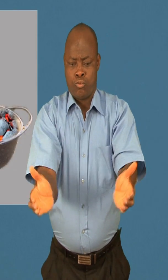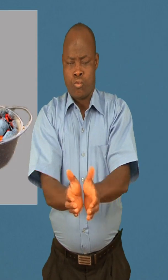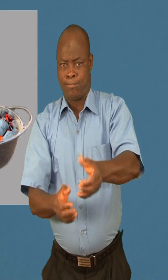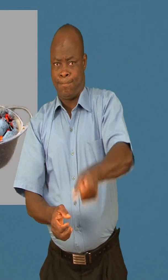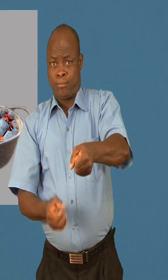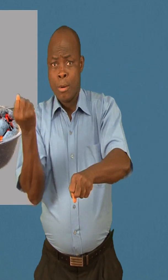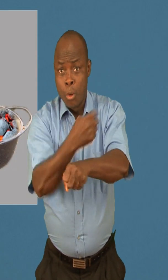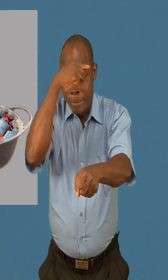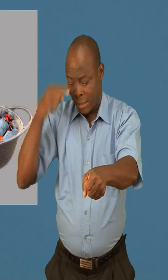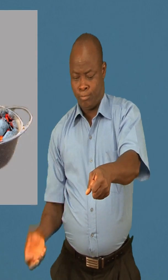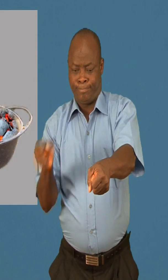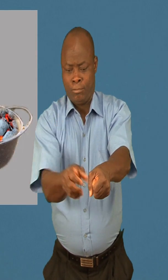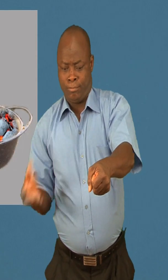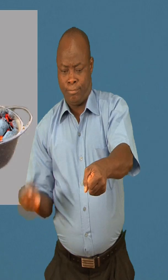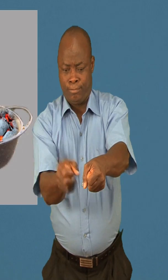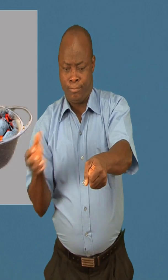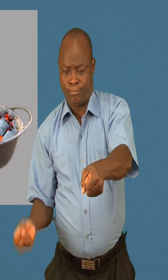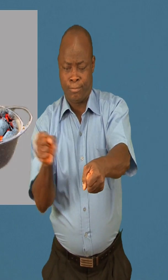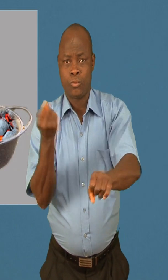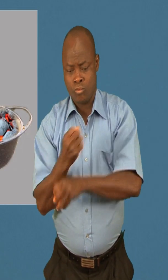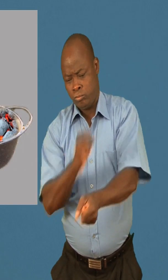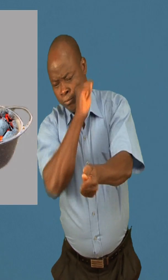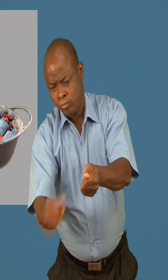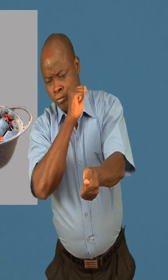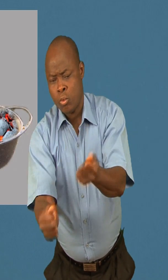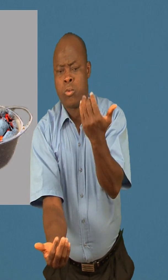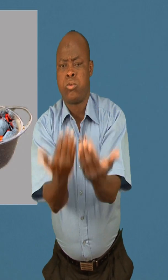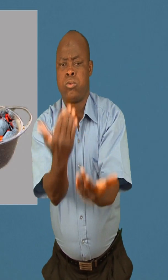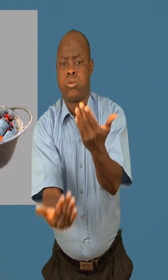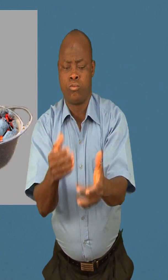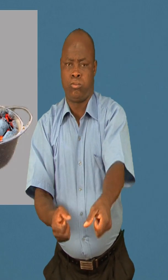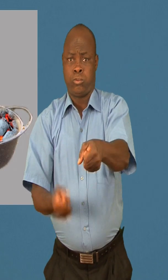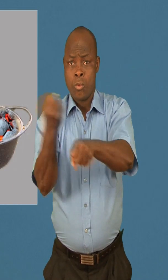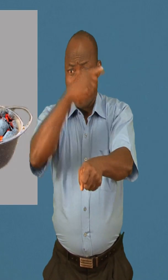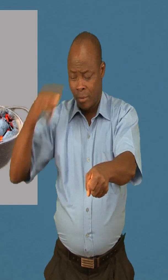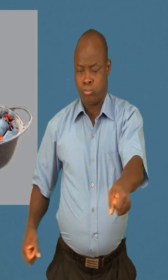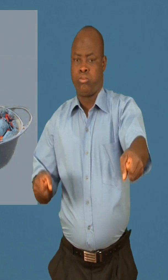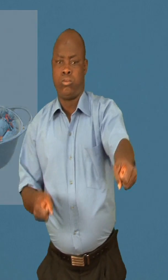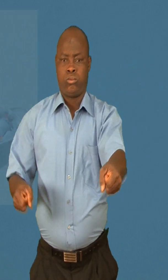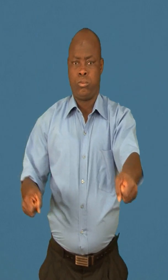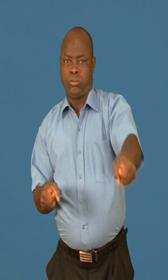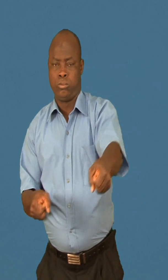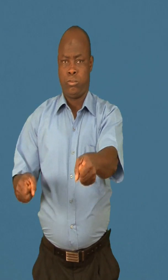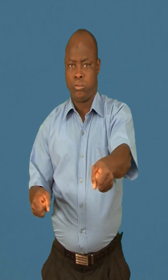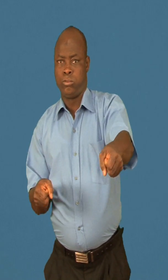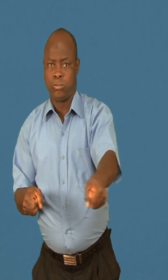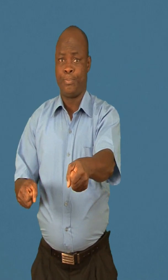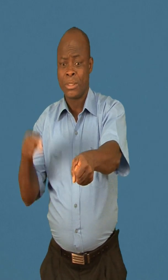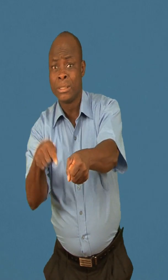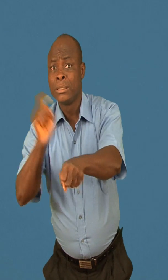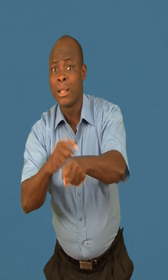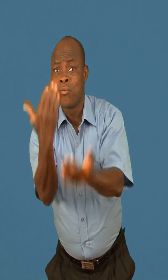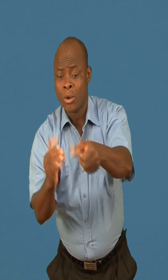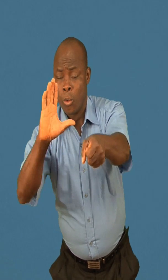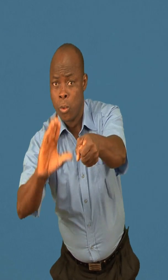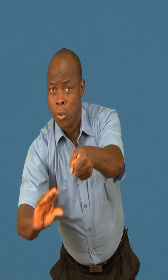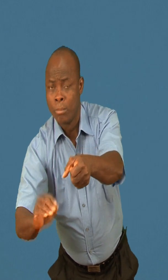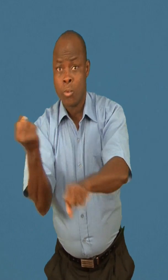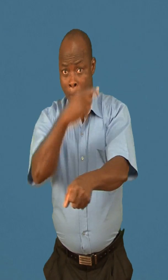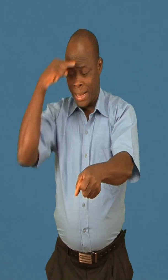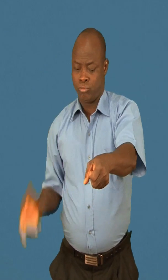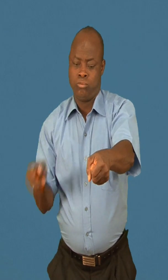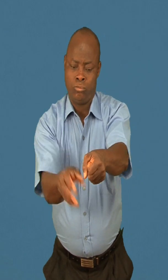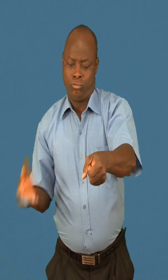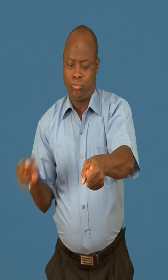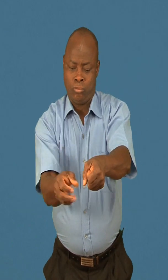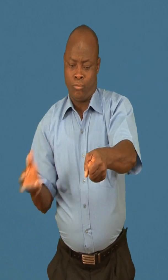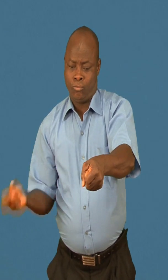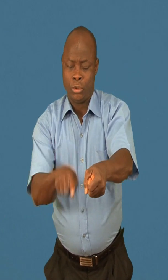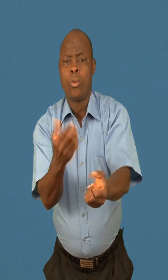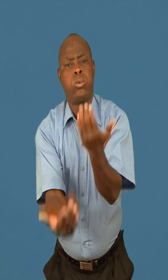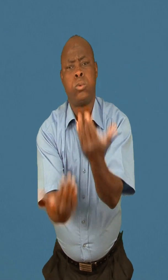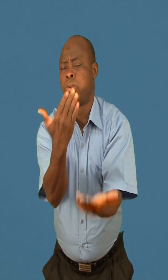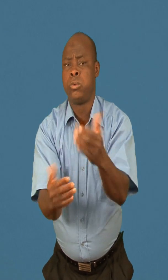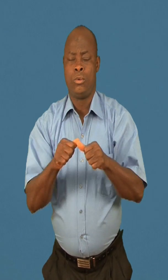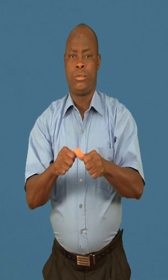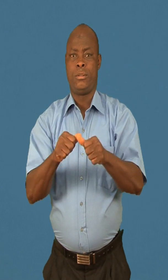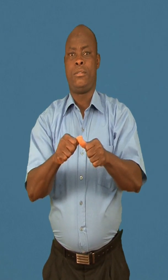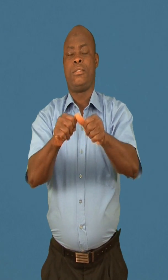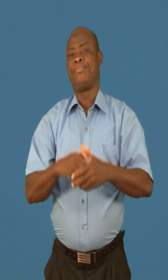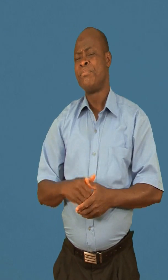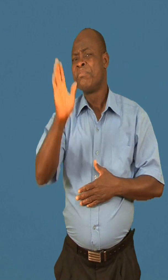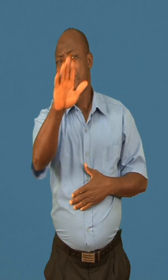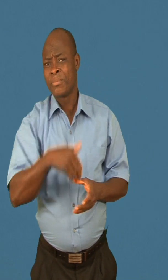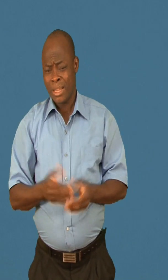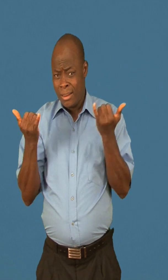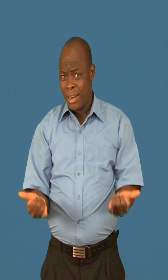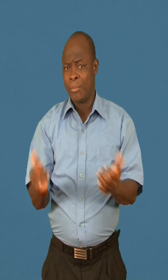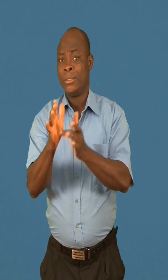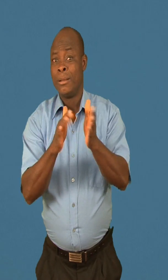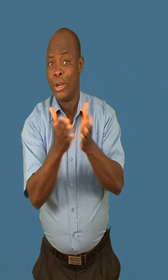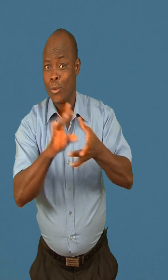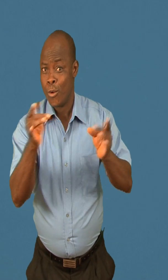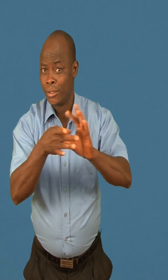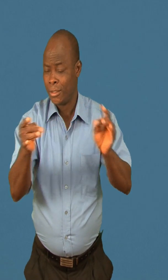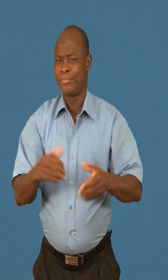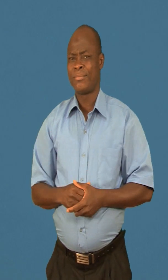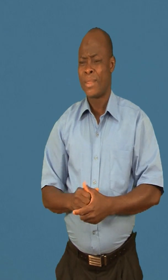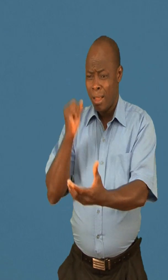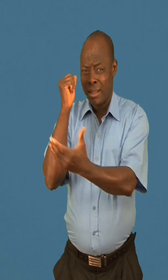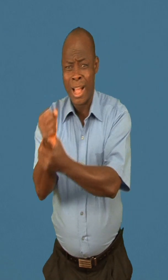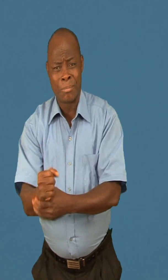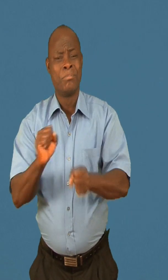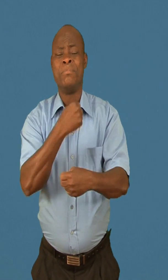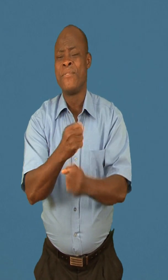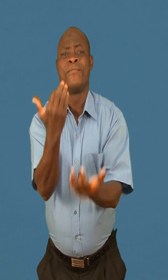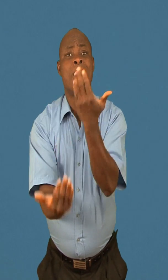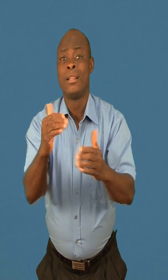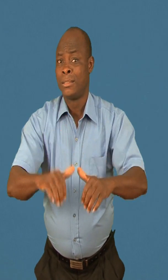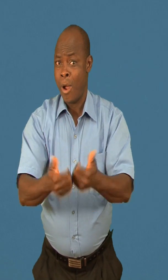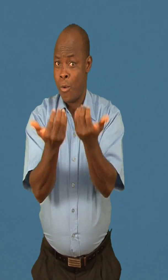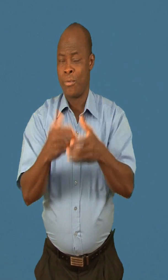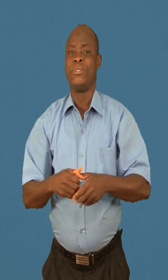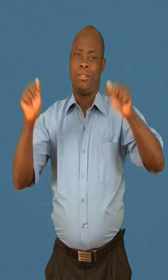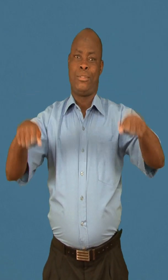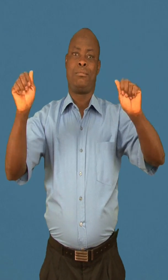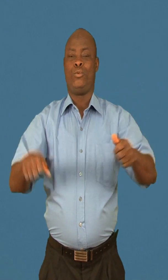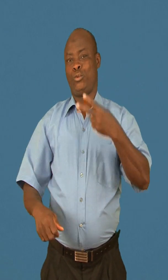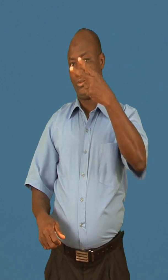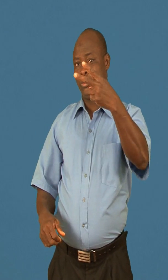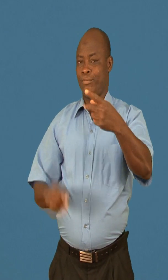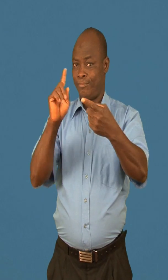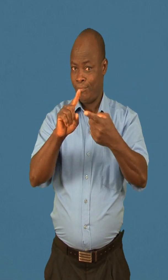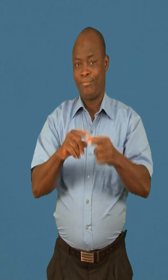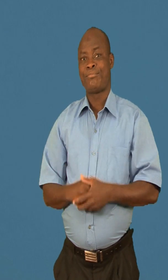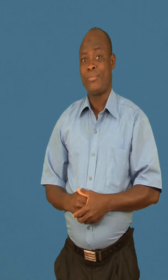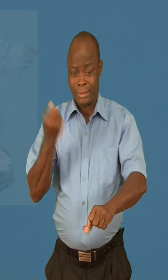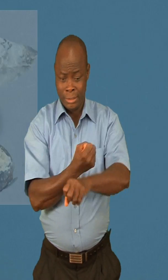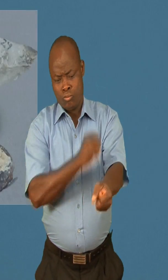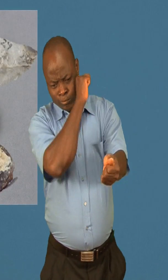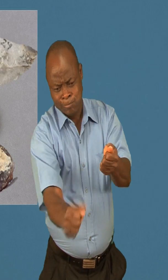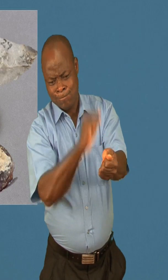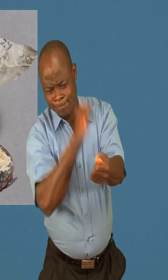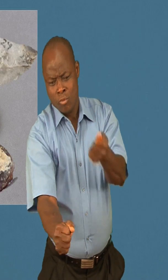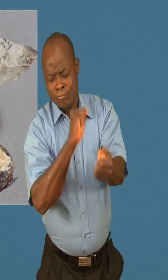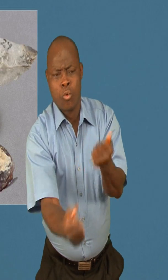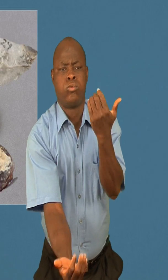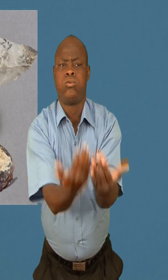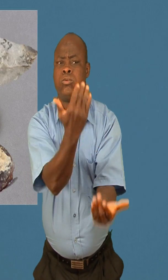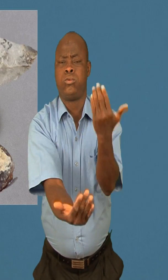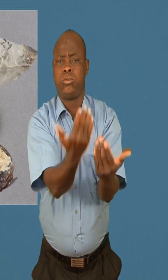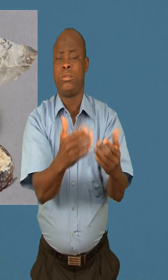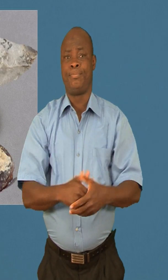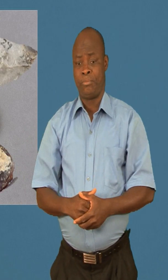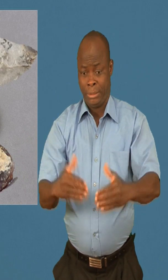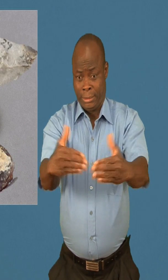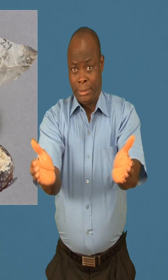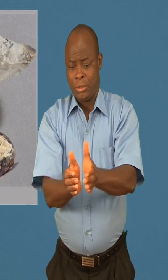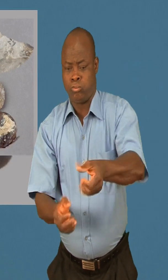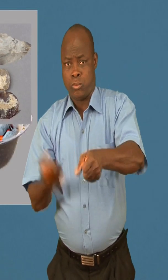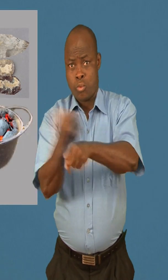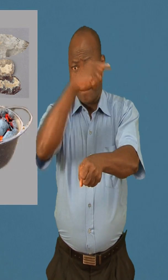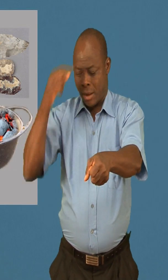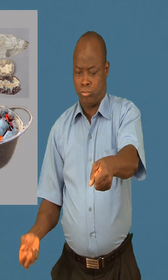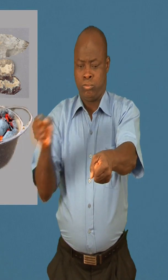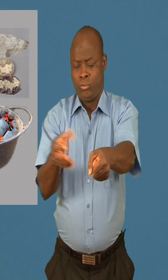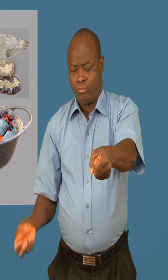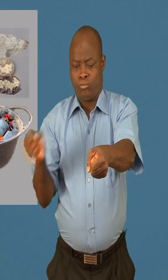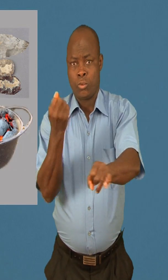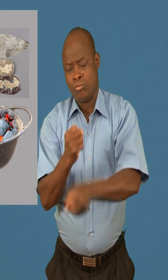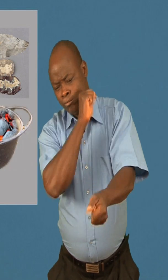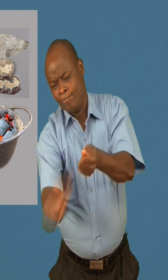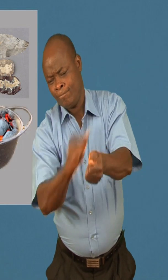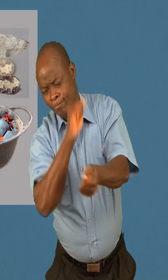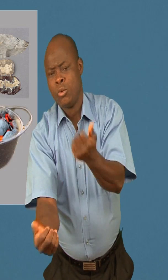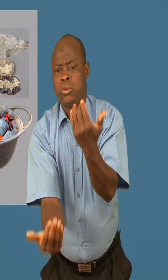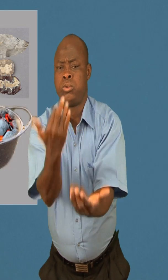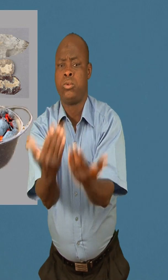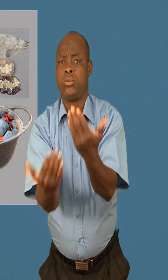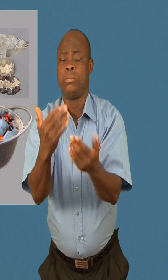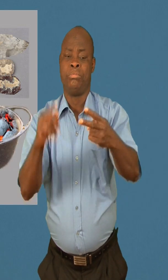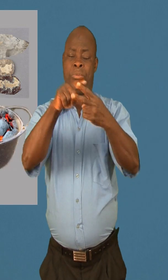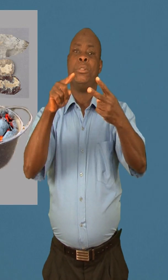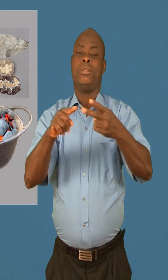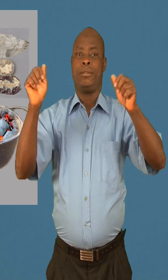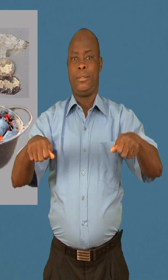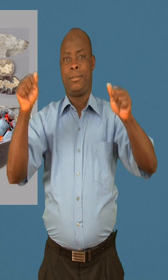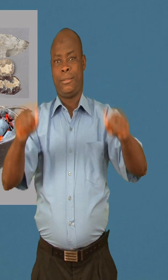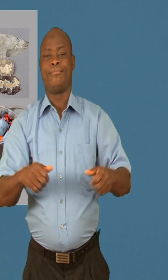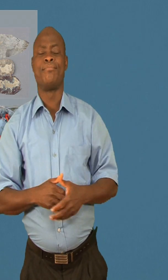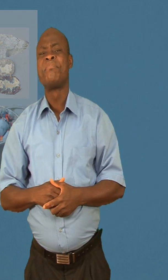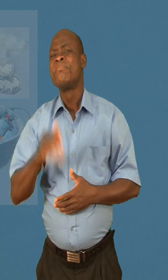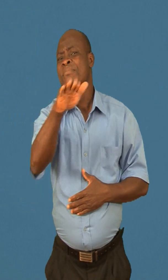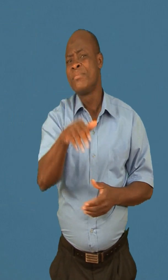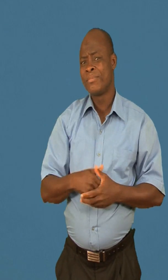“Stay here with the donkey,” Abraham told his servants. “The boy and I will go over there to worship, and then we will return to you.” Abraham took the wood for the burnt offering and placed it on his son Isaac.